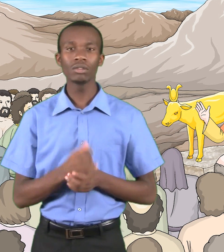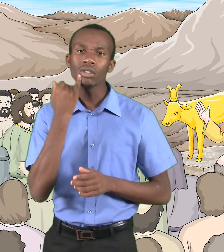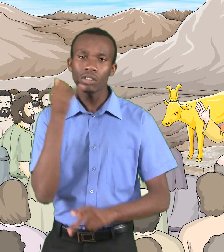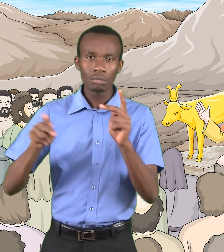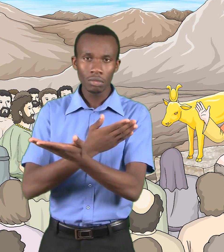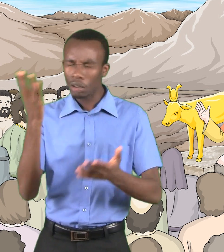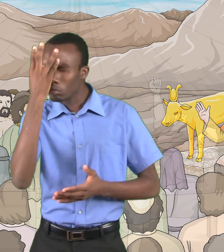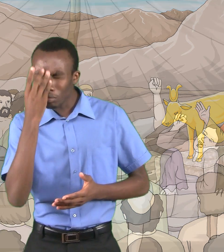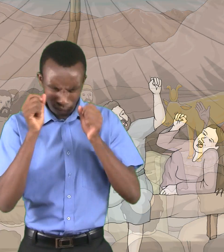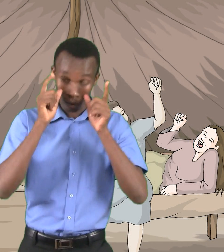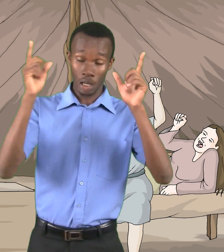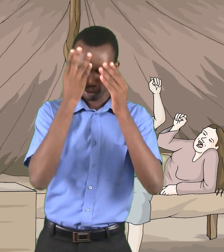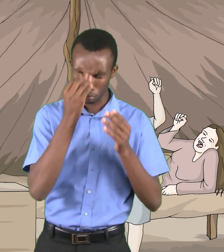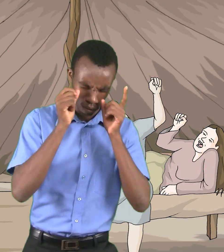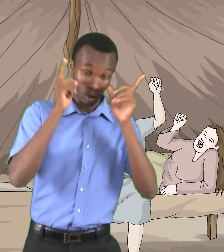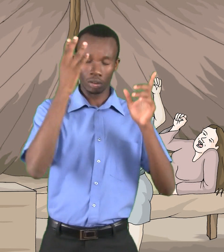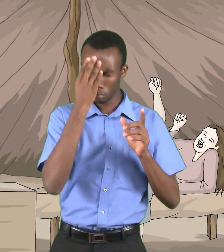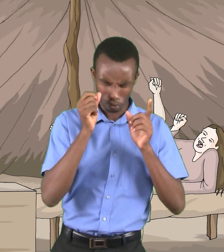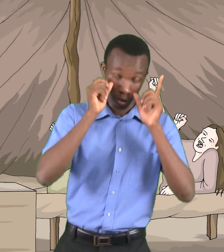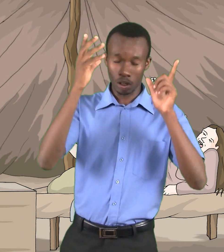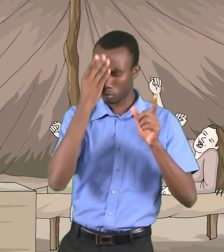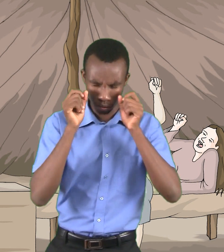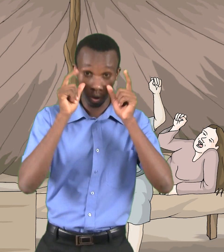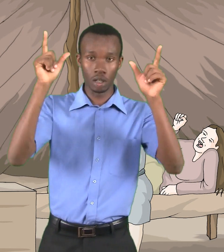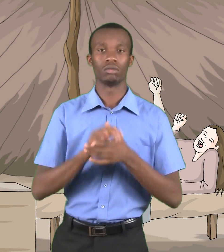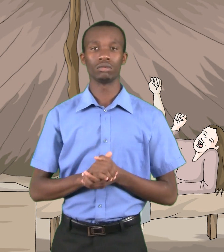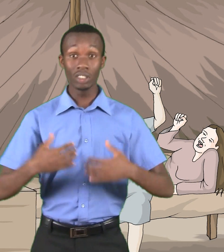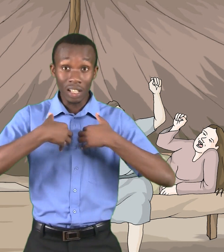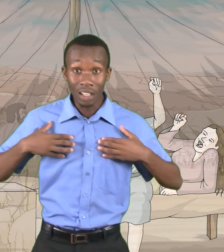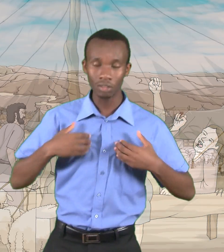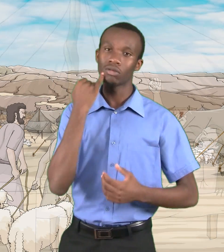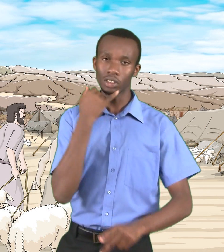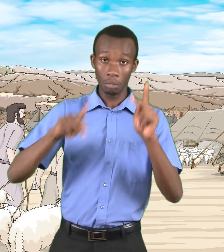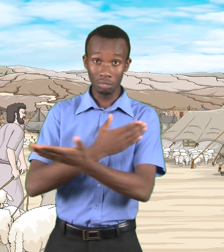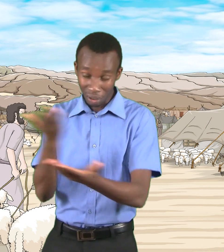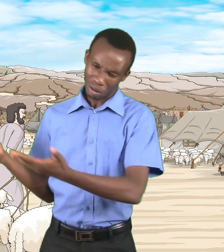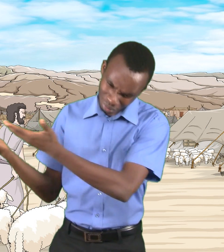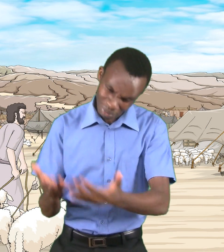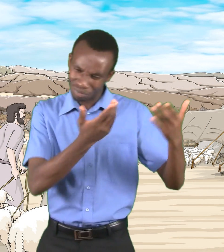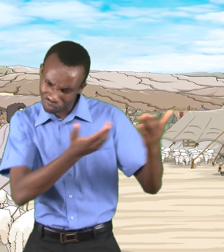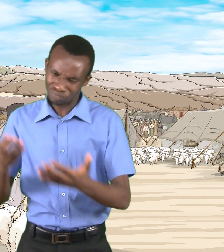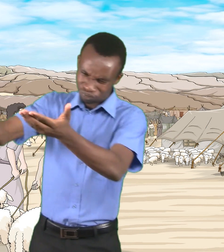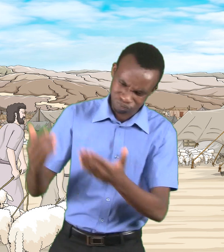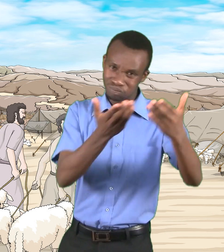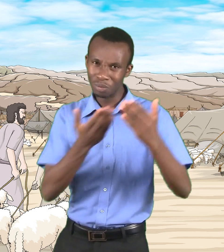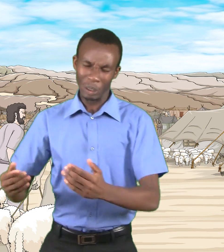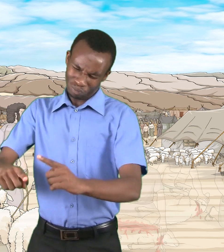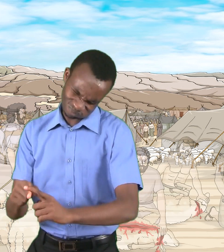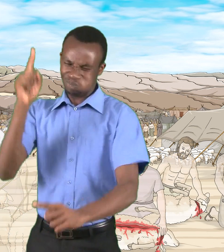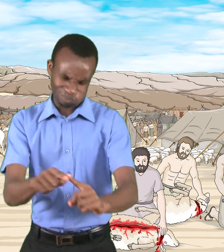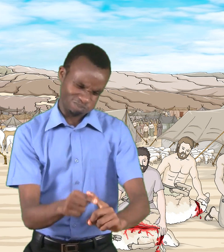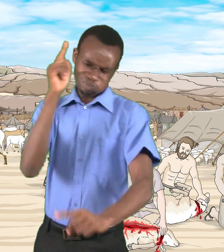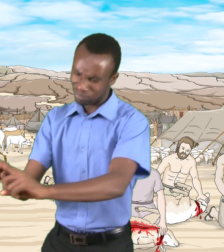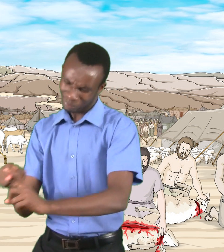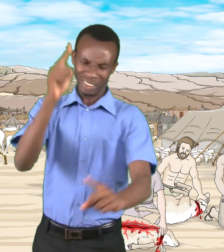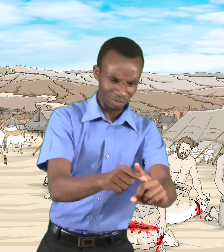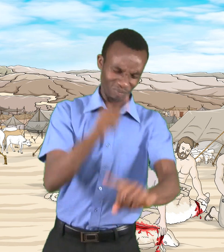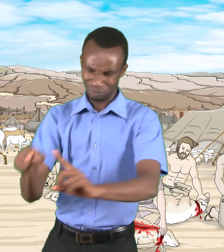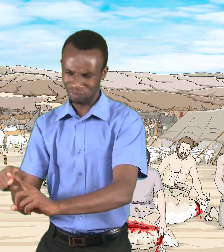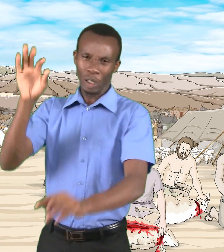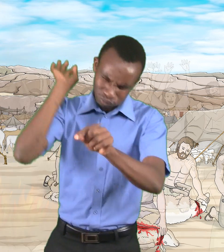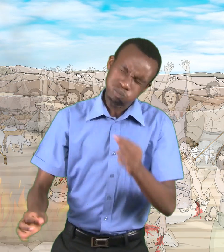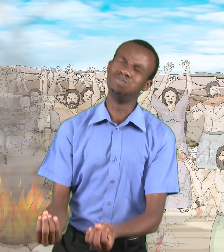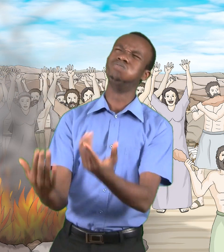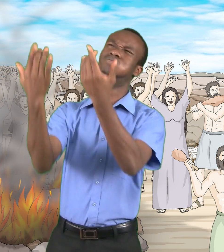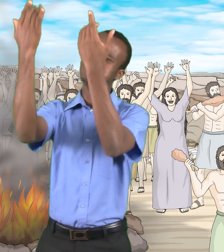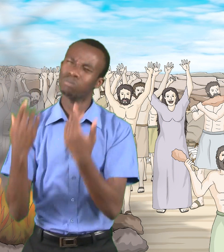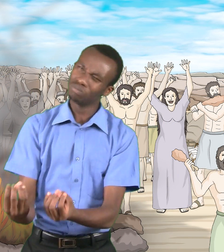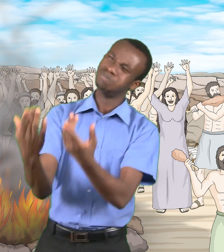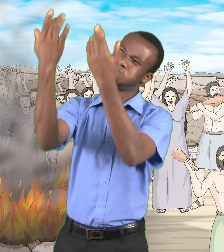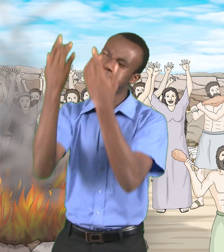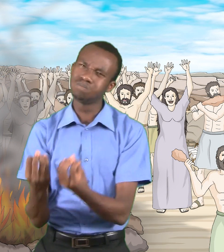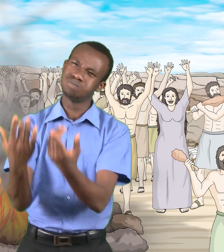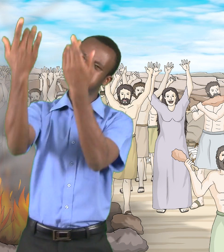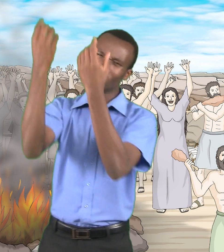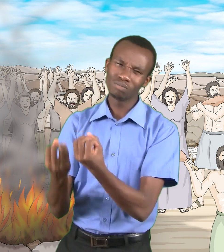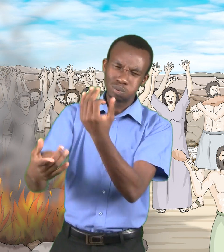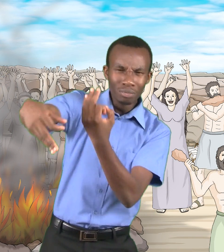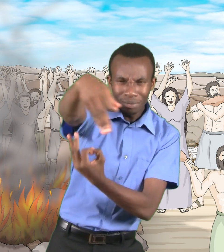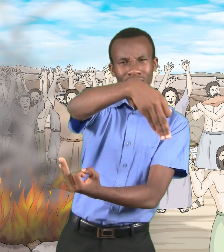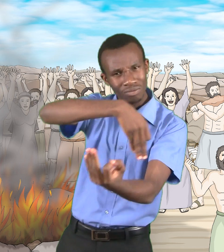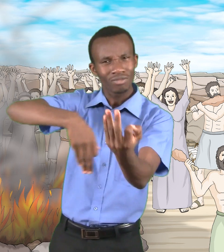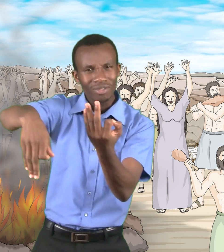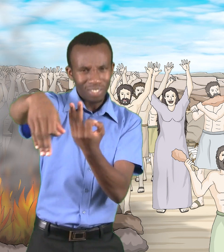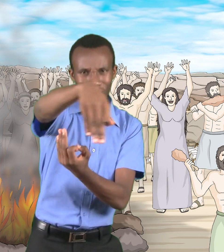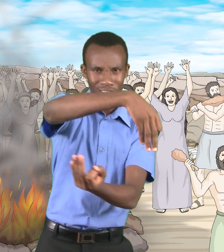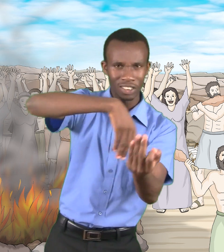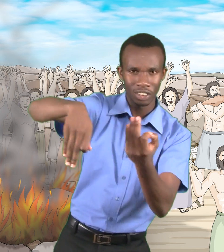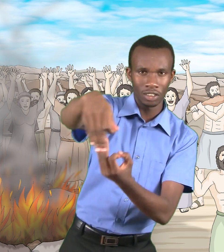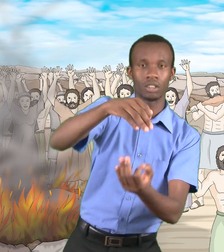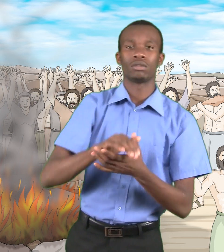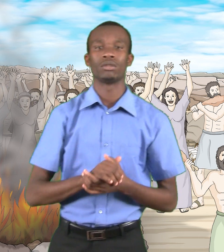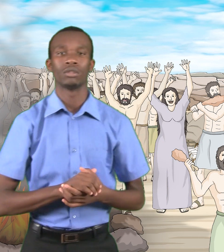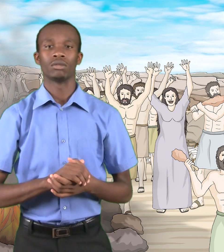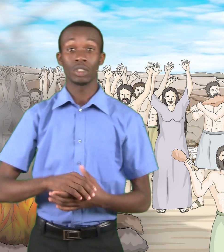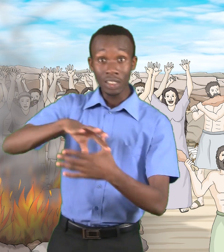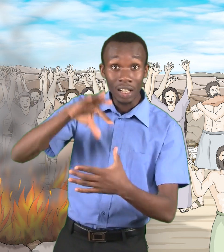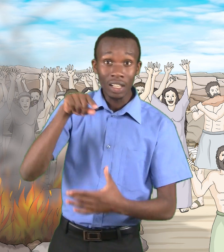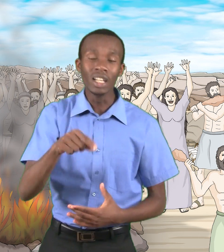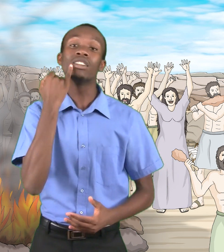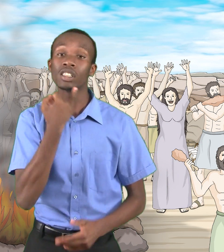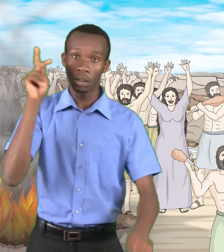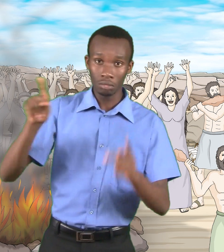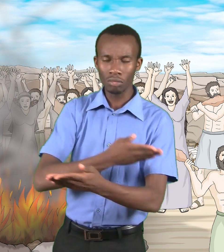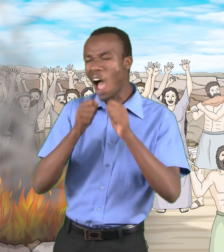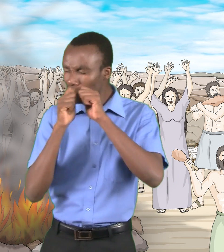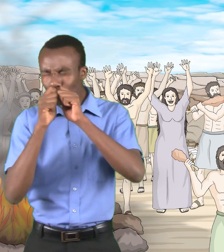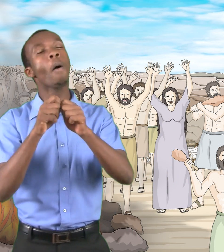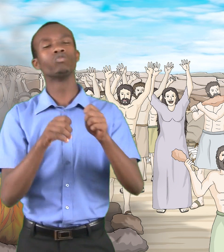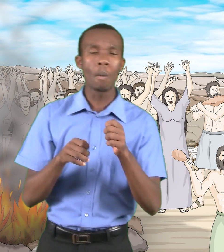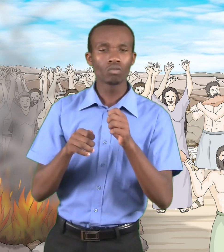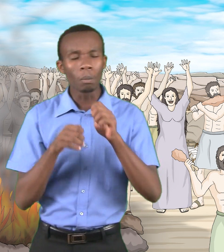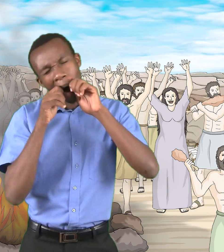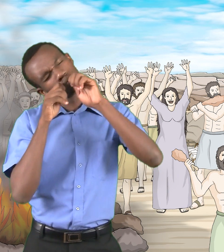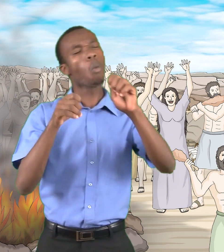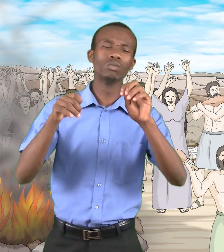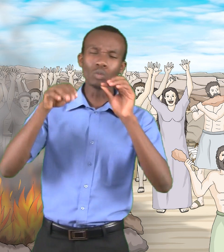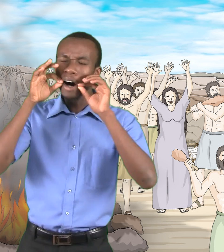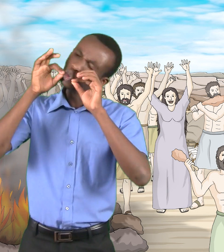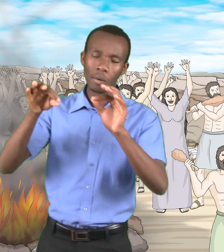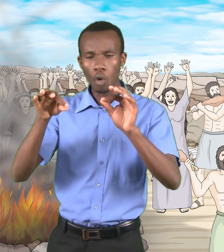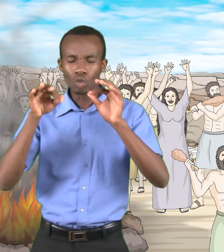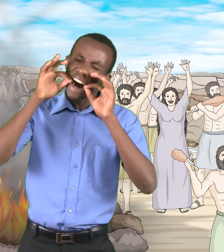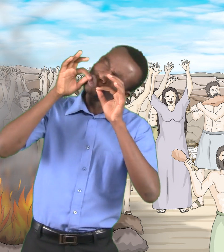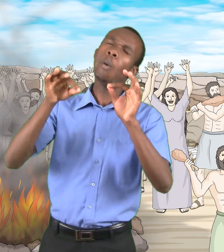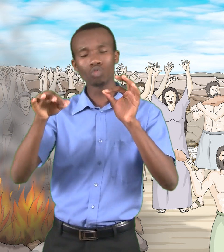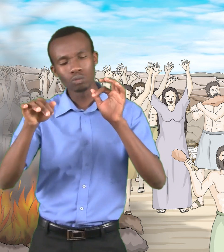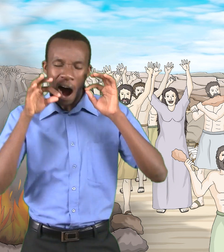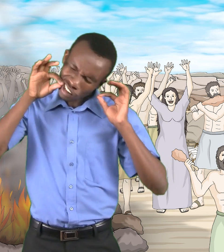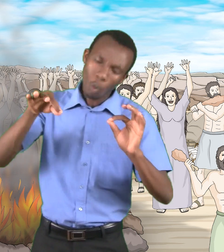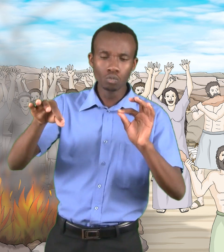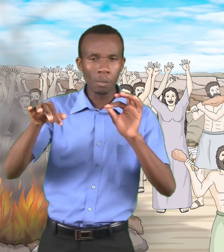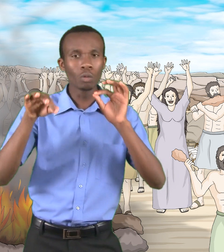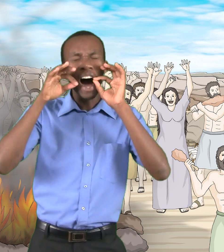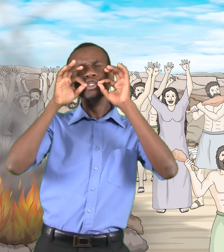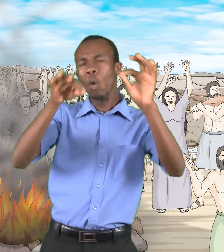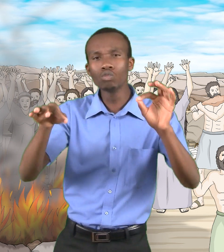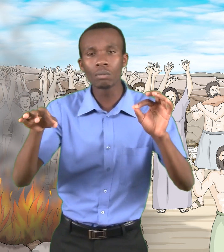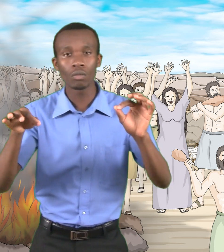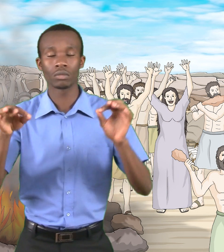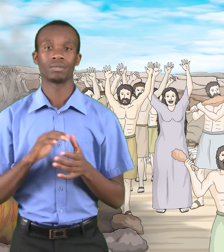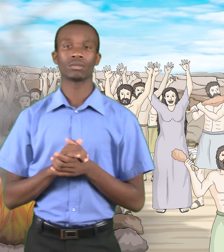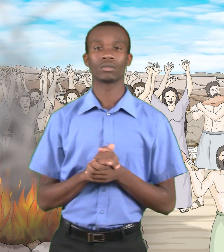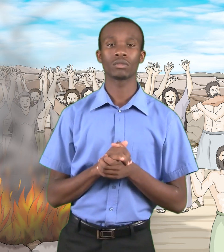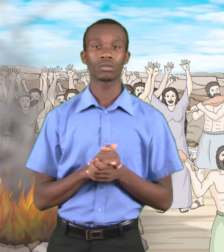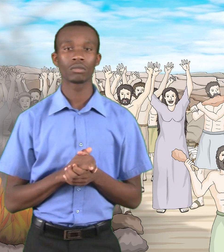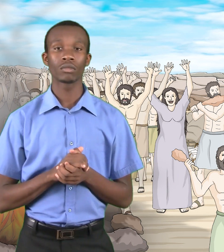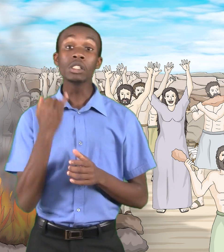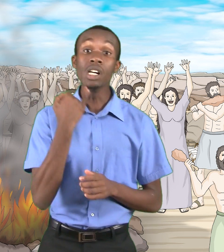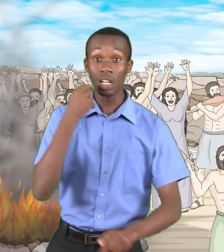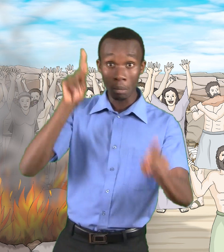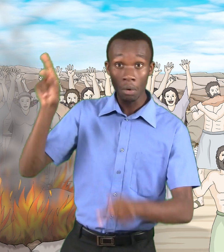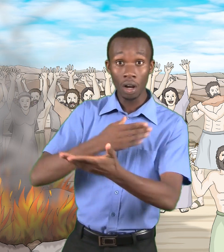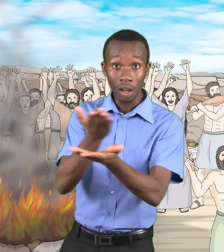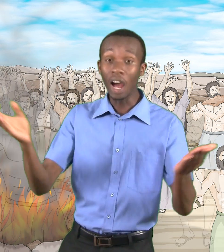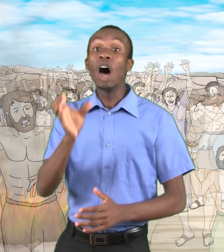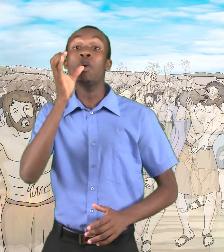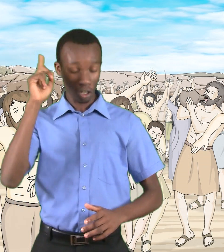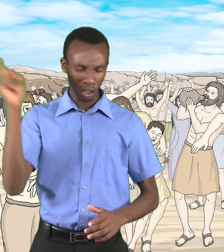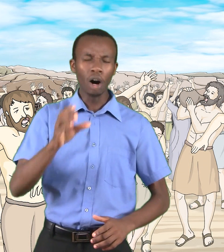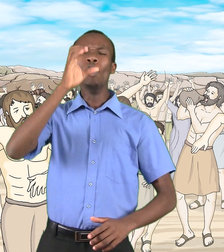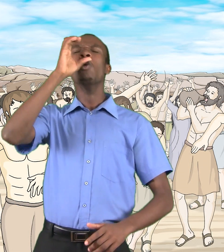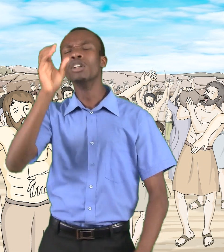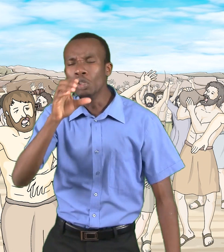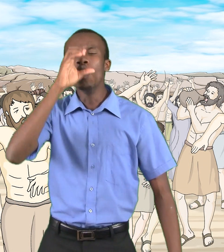So the next day they arose, offered burnt offerings, and presented peace offerings.